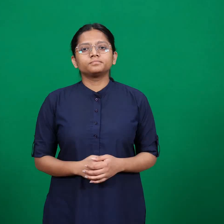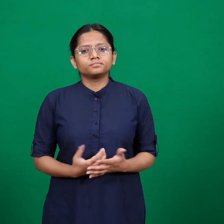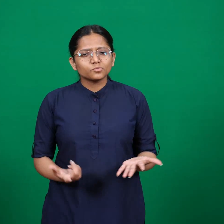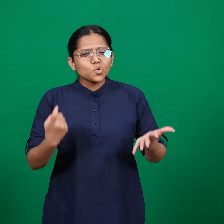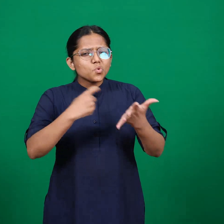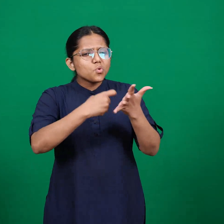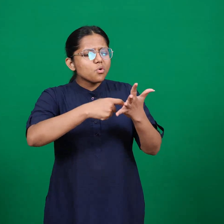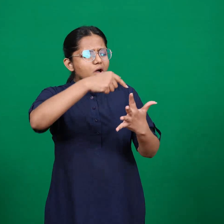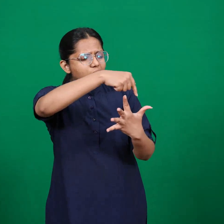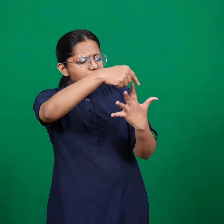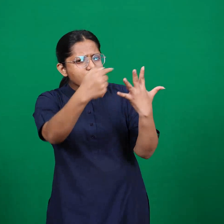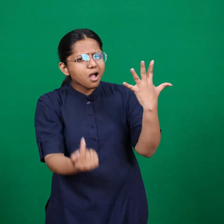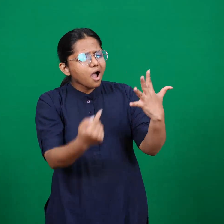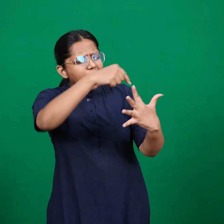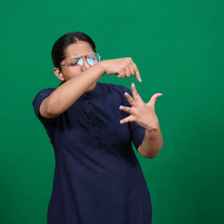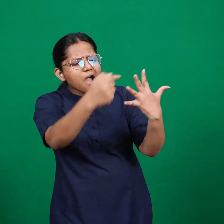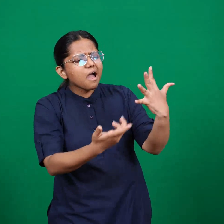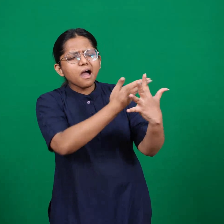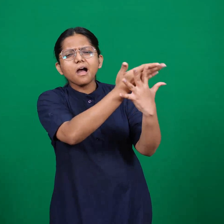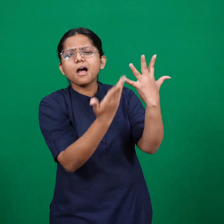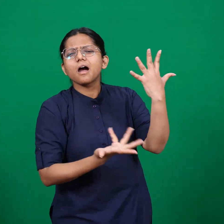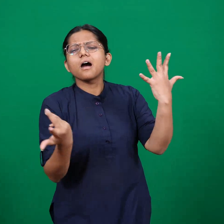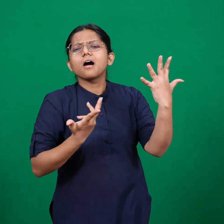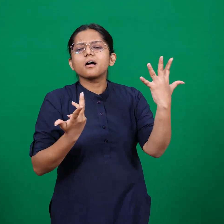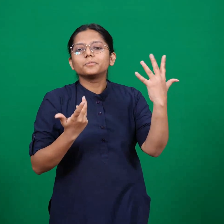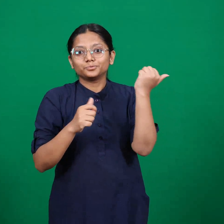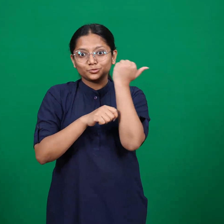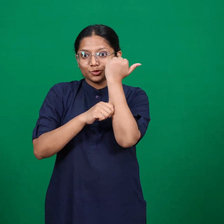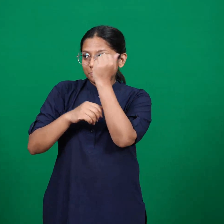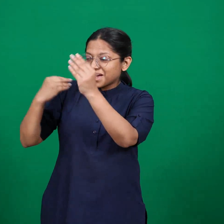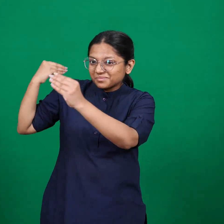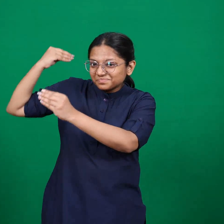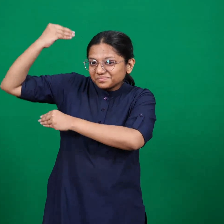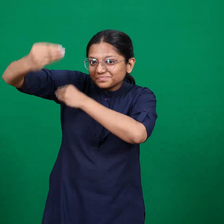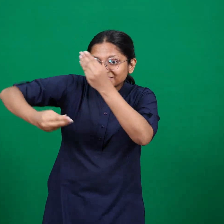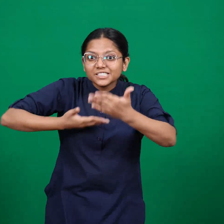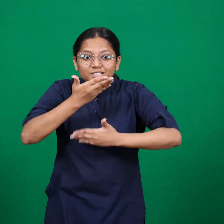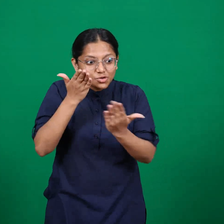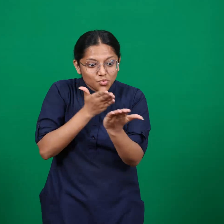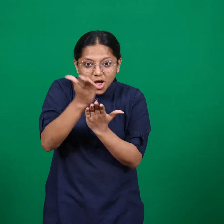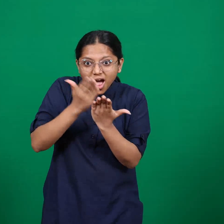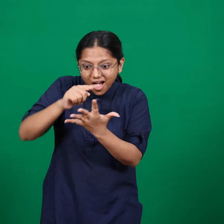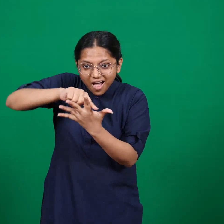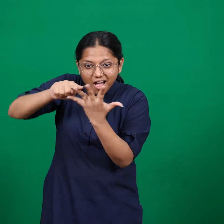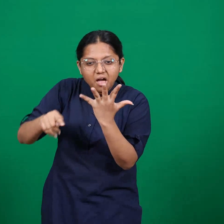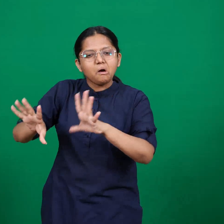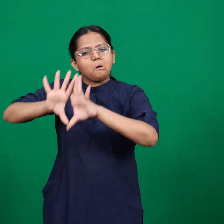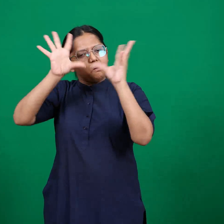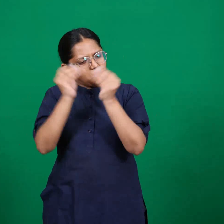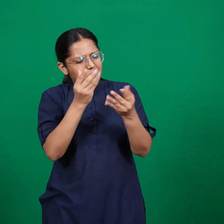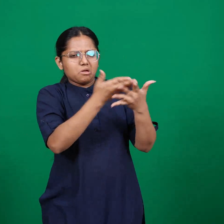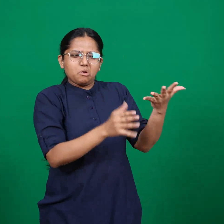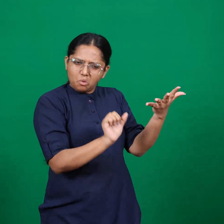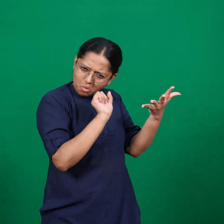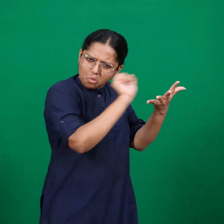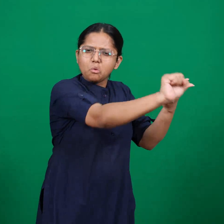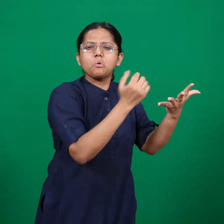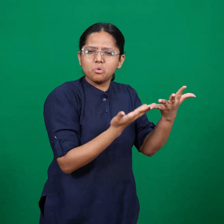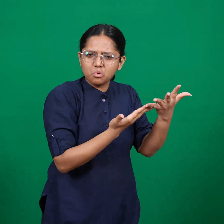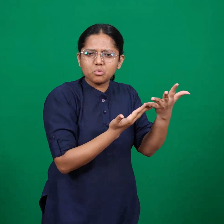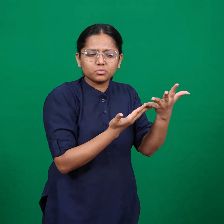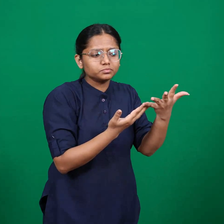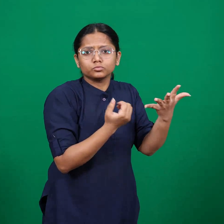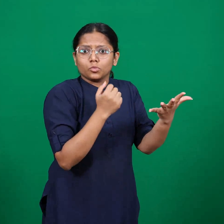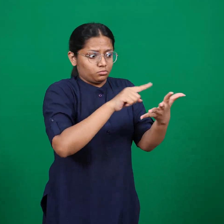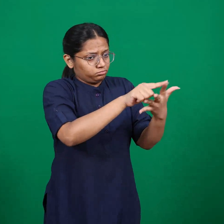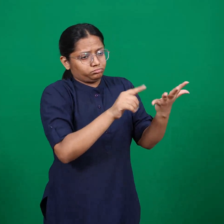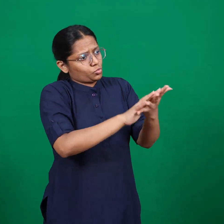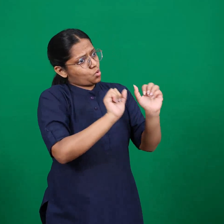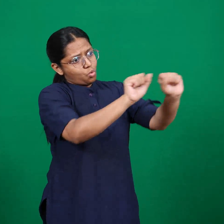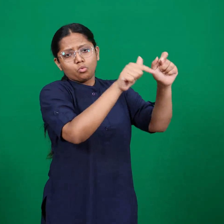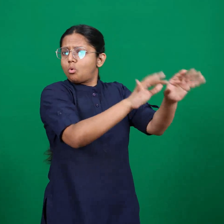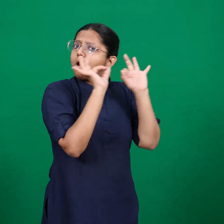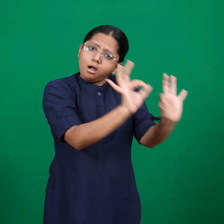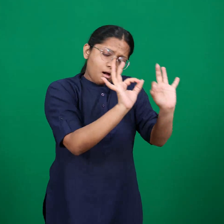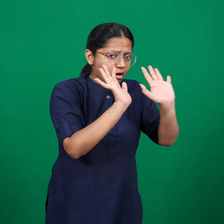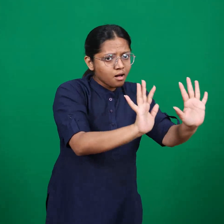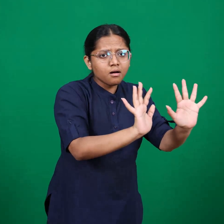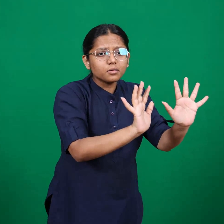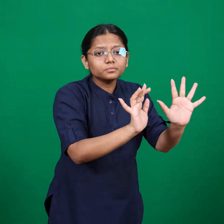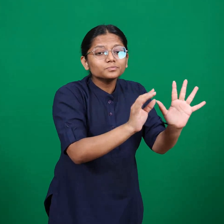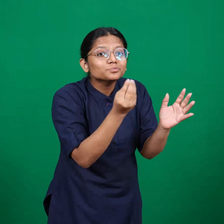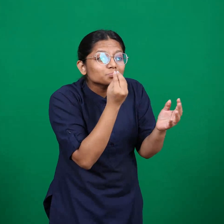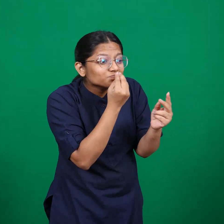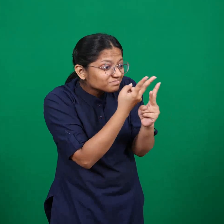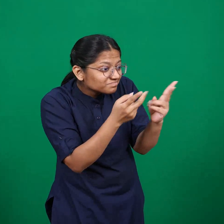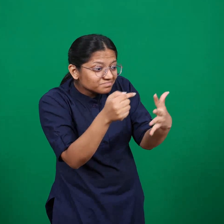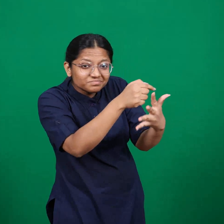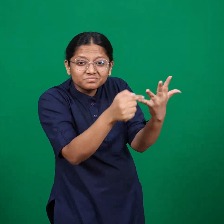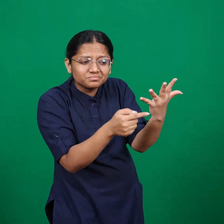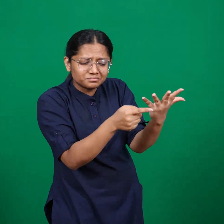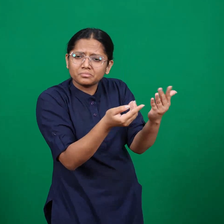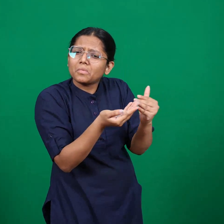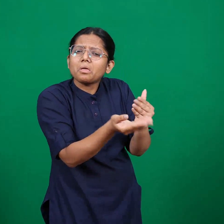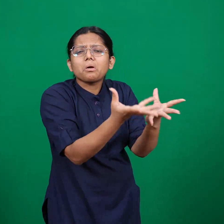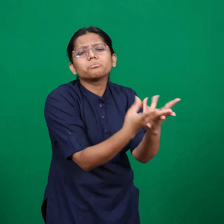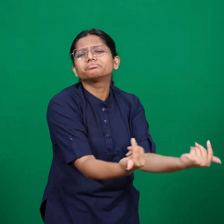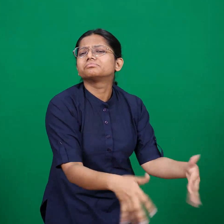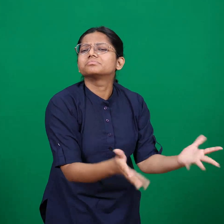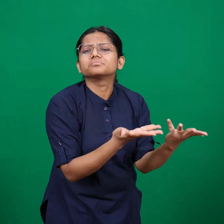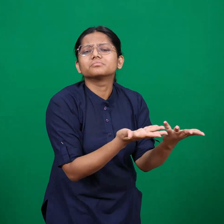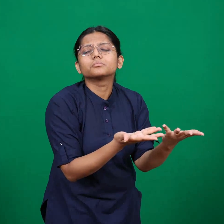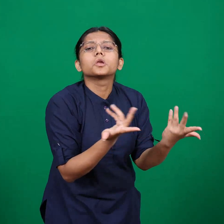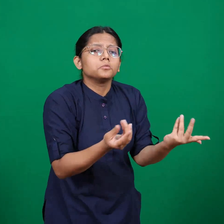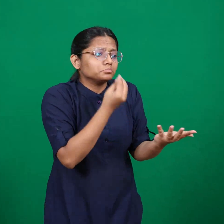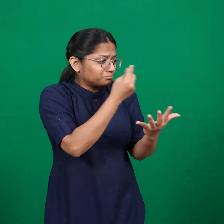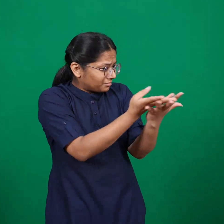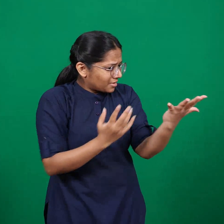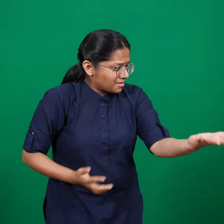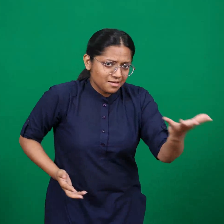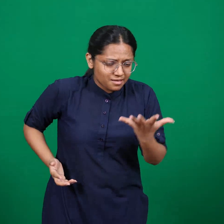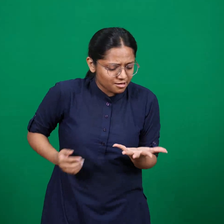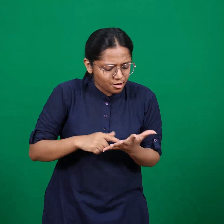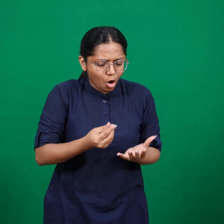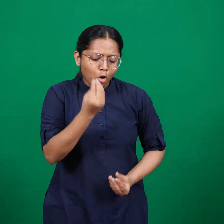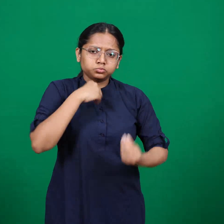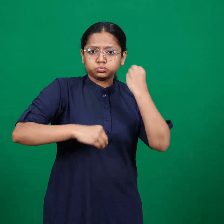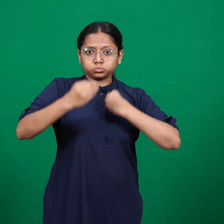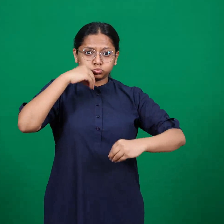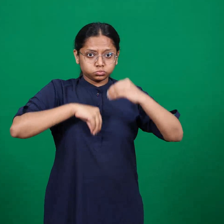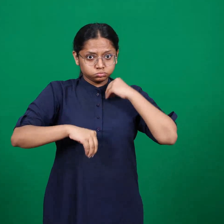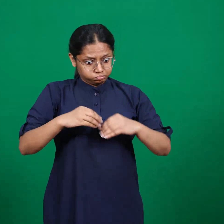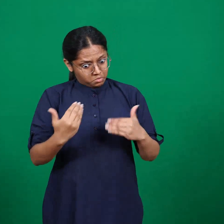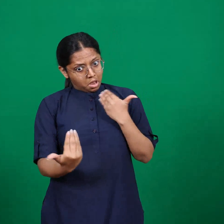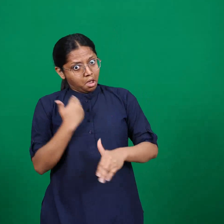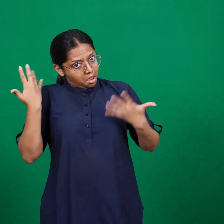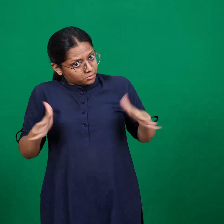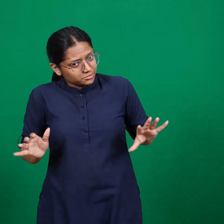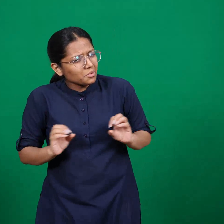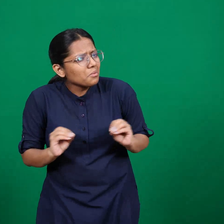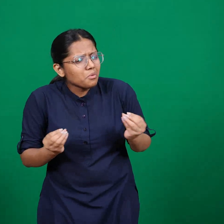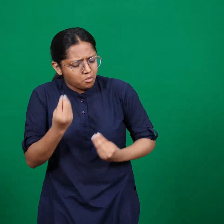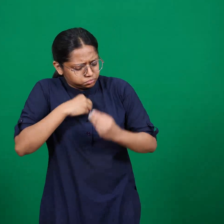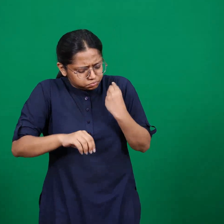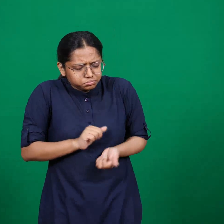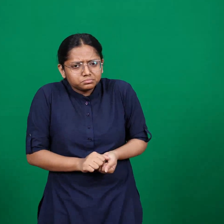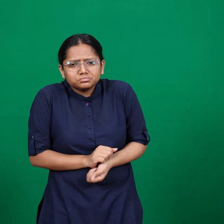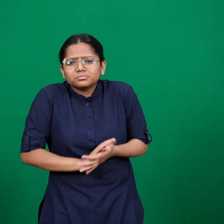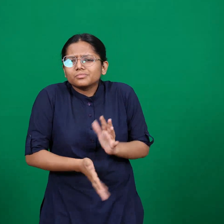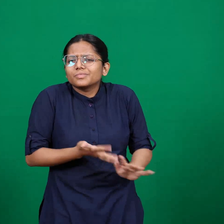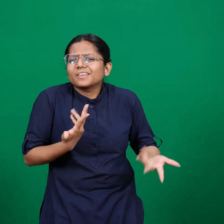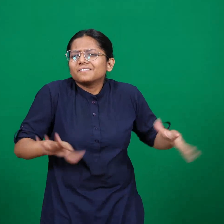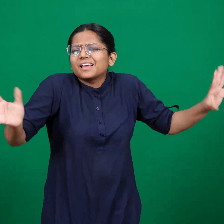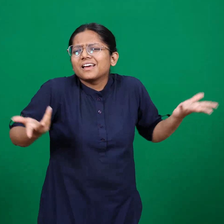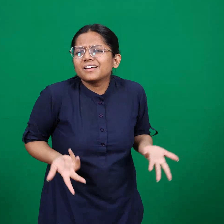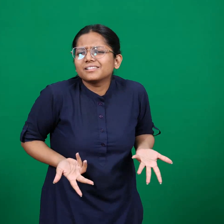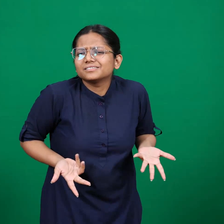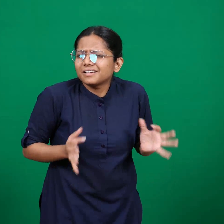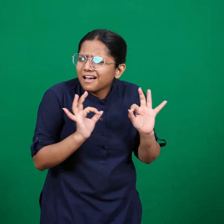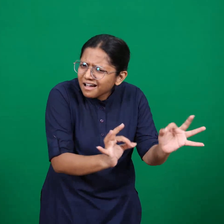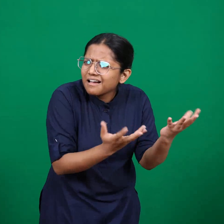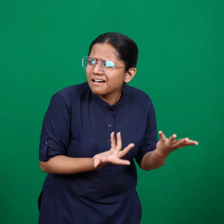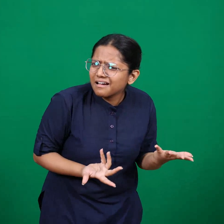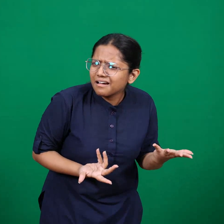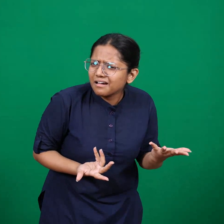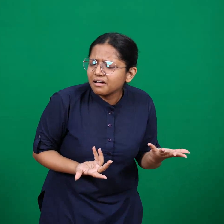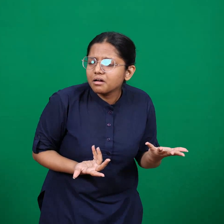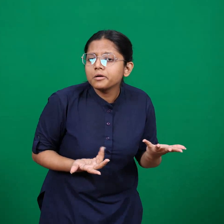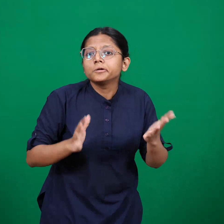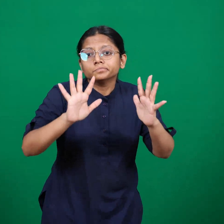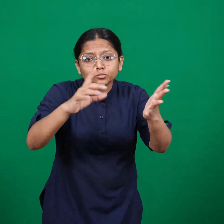These will all perish with use, because they are based on human commands and teachings.